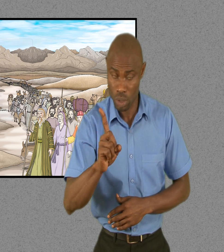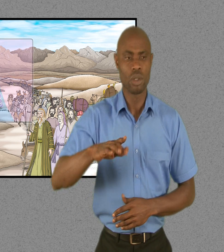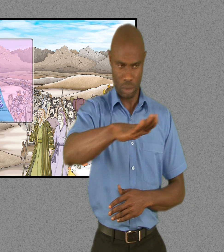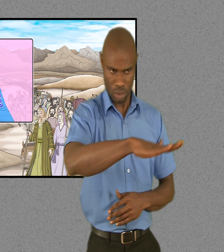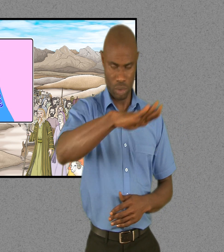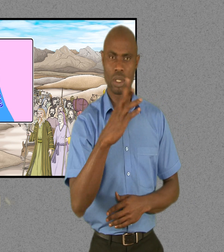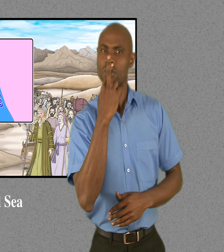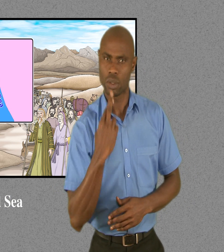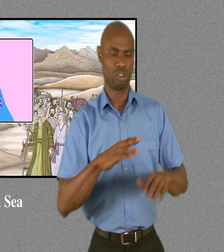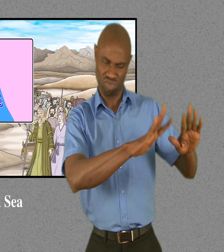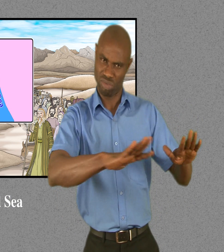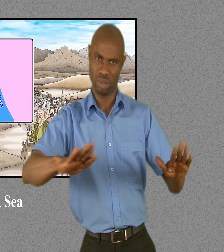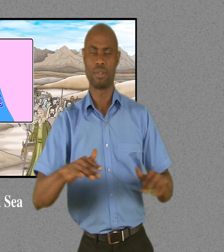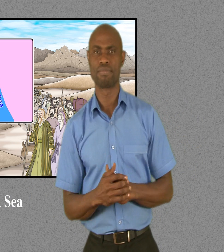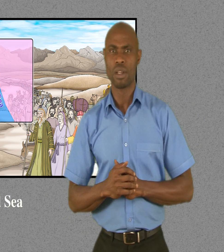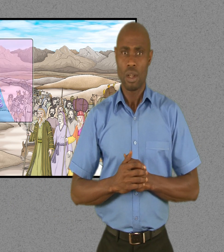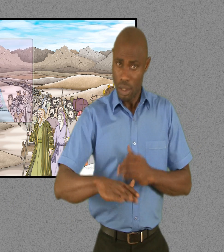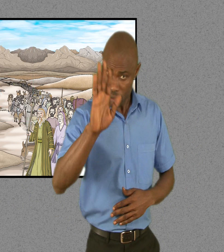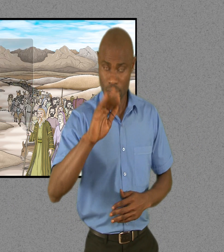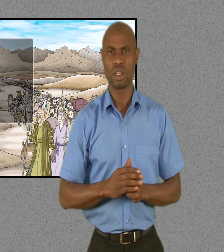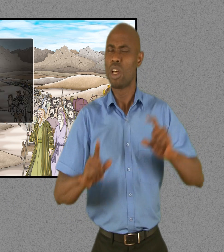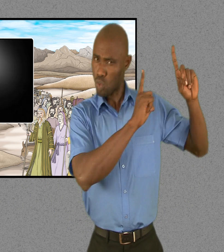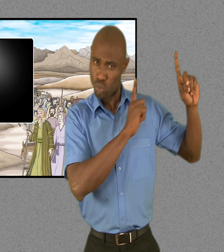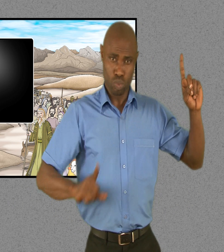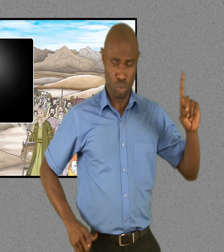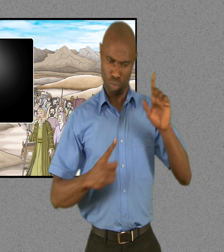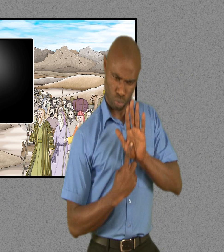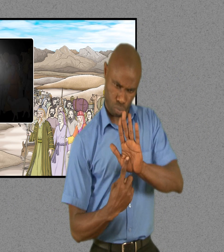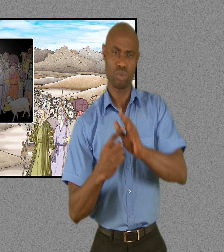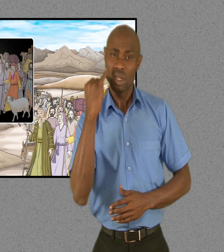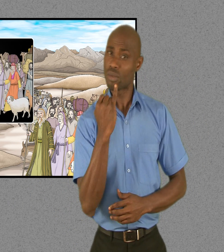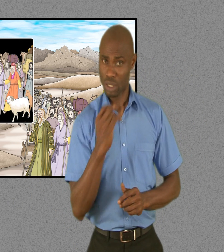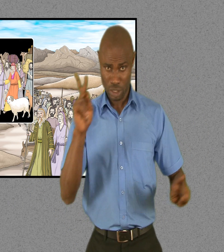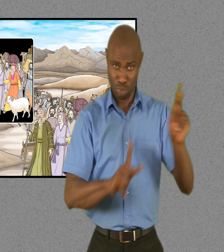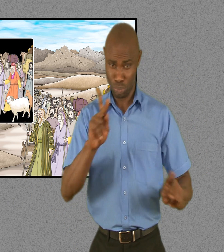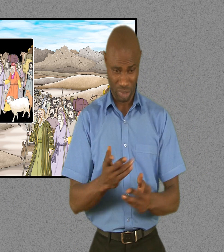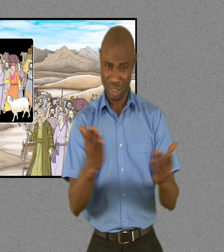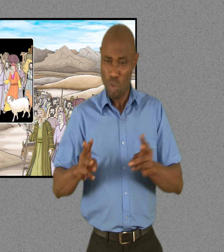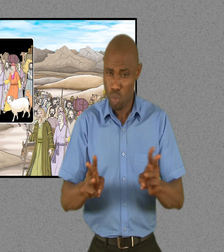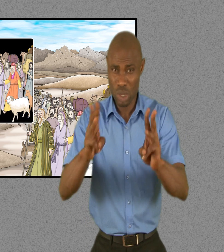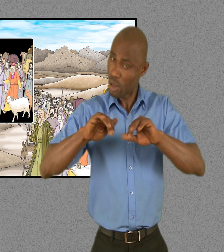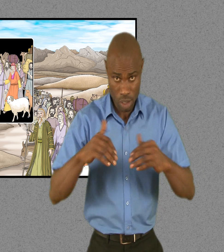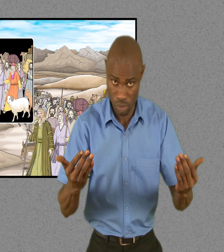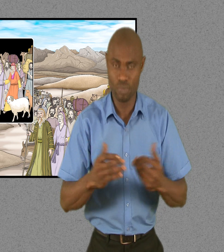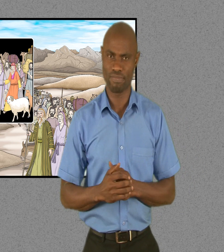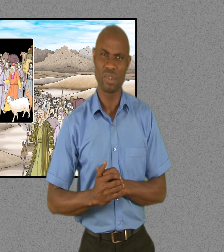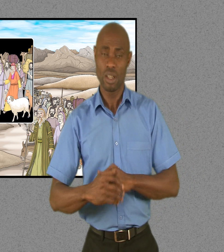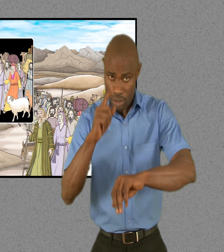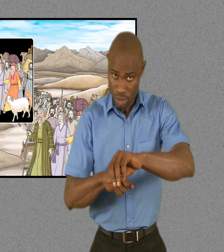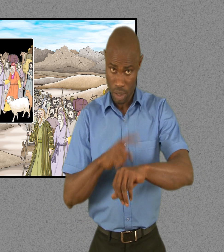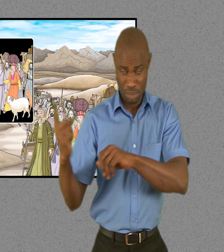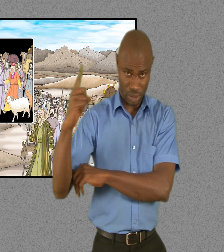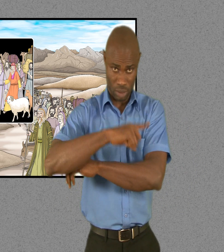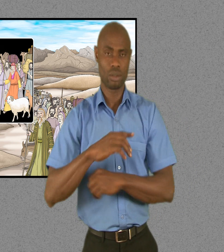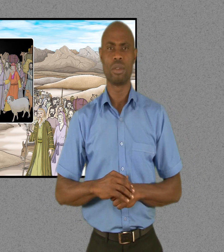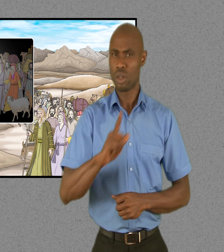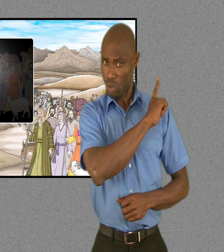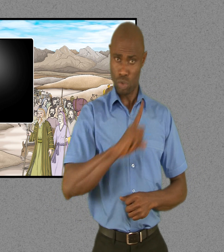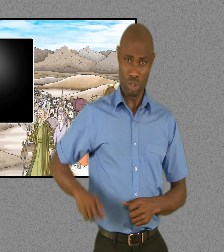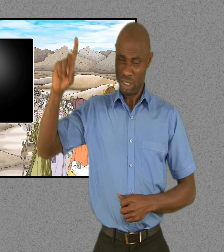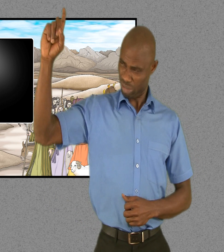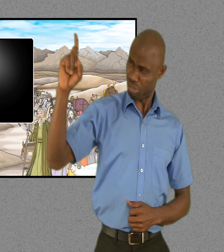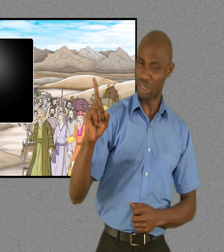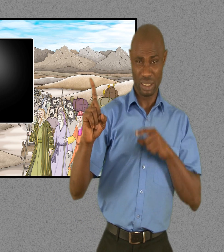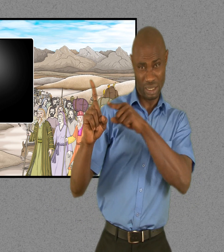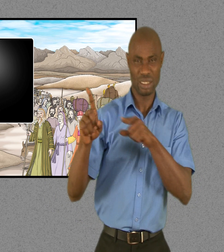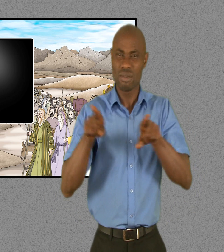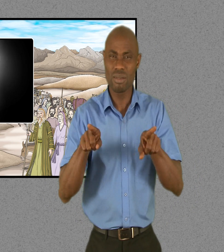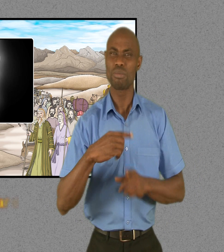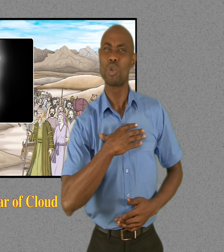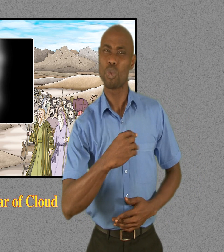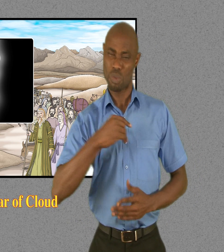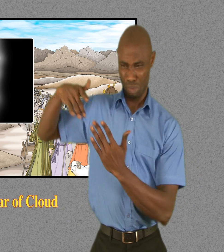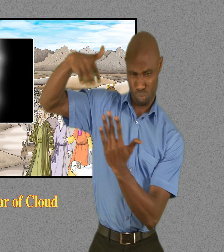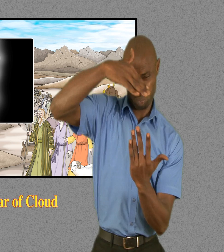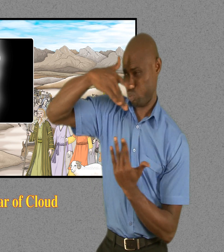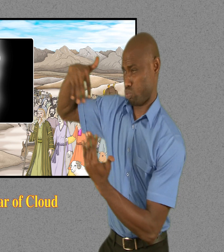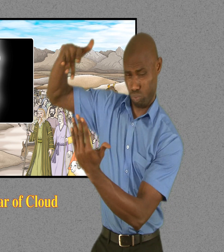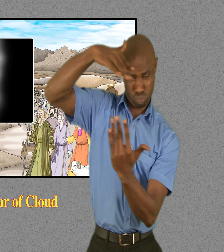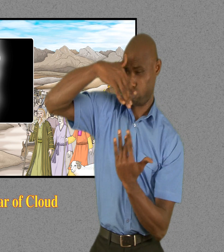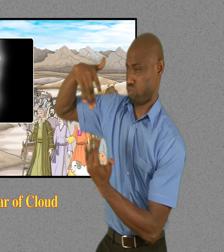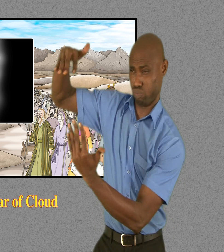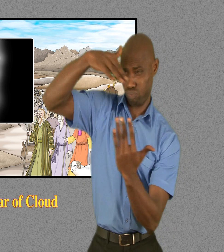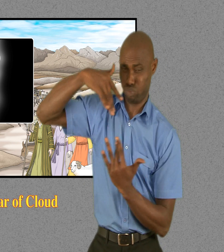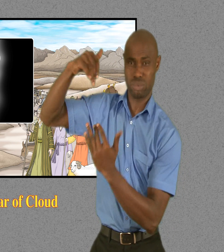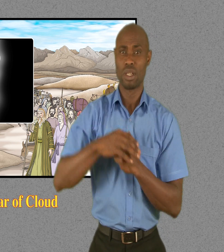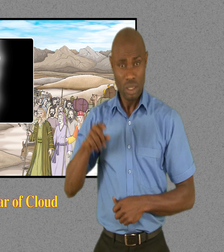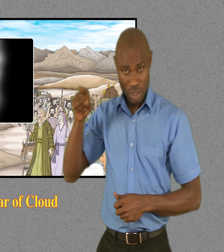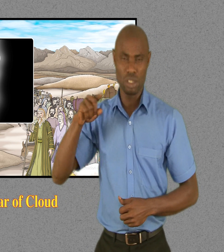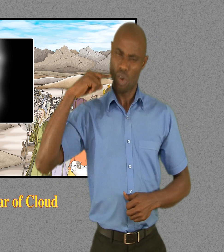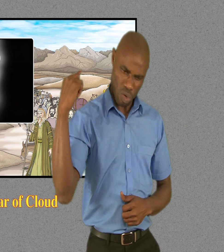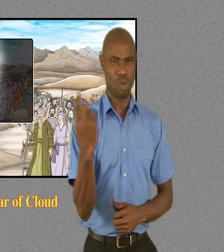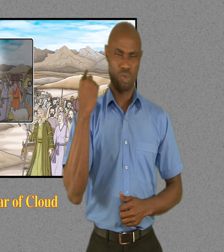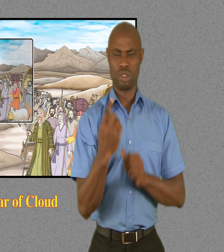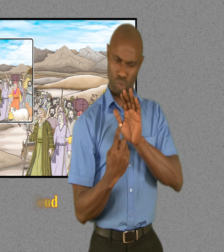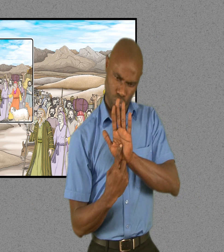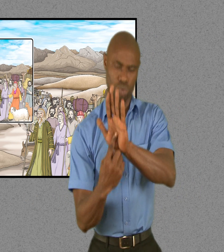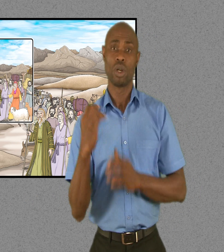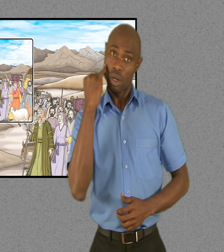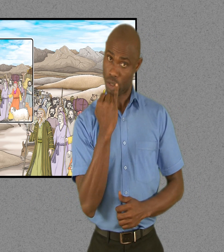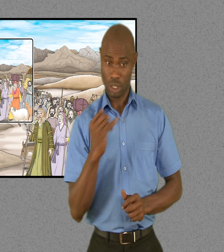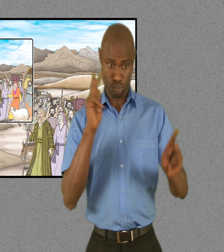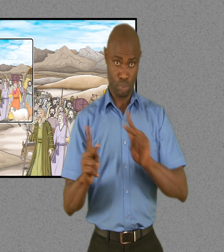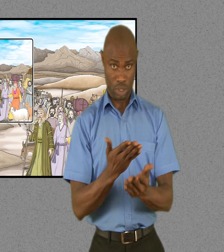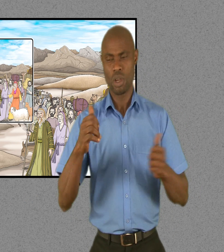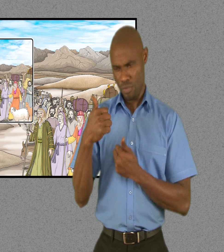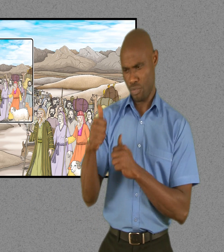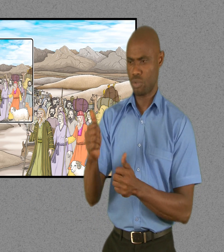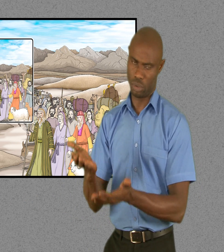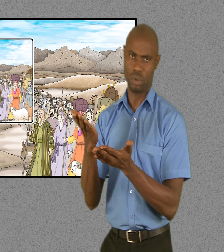And the Israelites left the land of Egypt arrayed for battle.